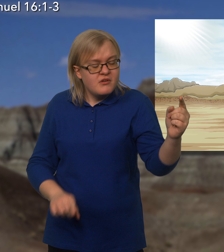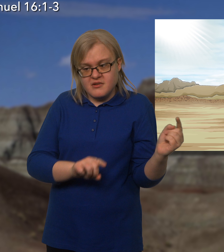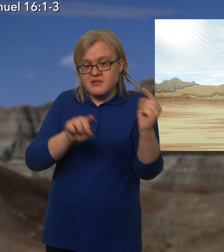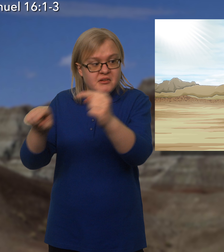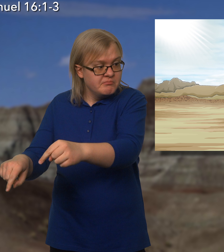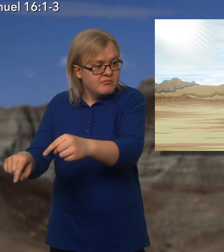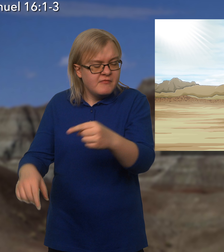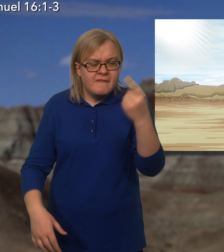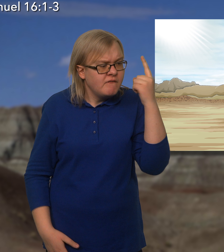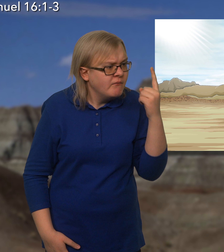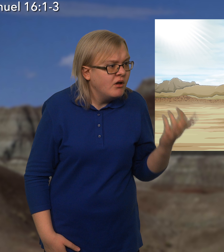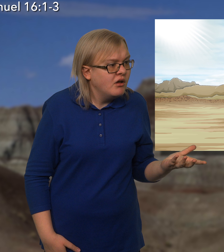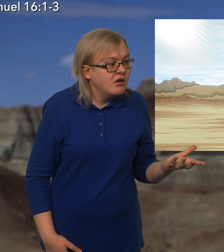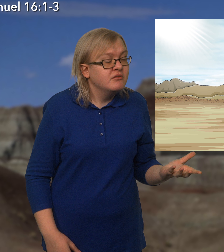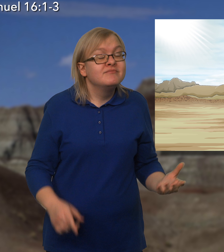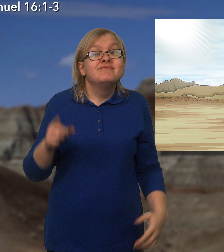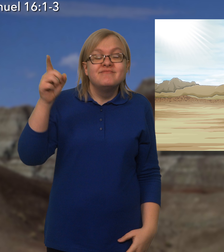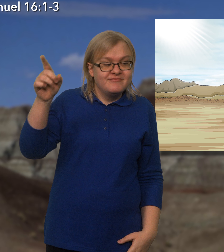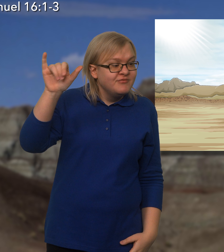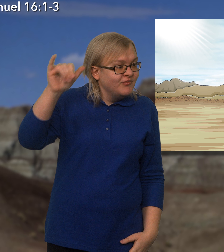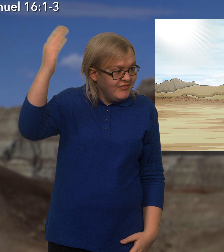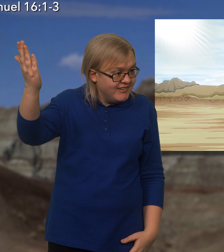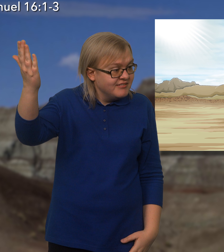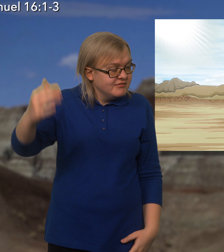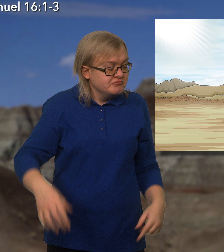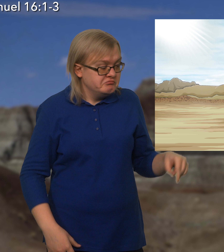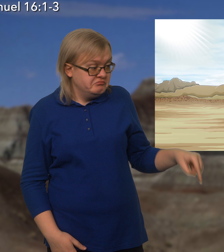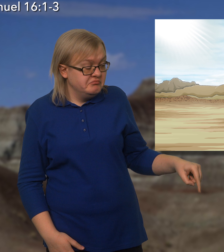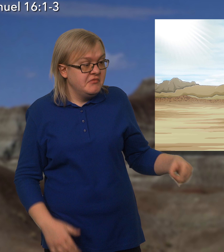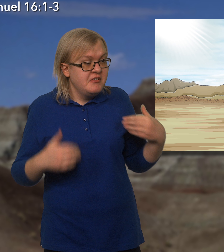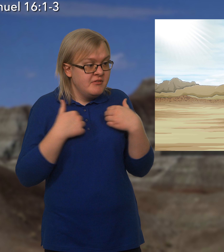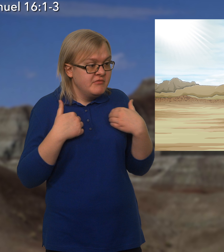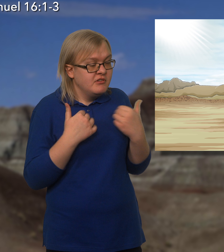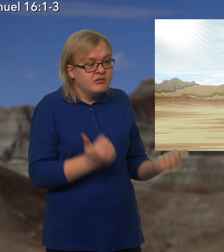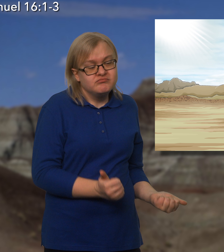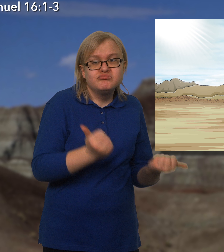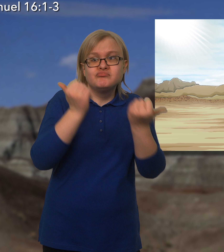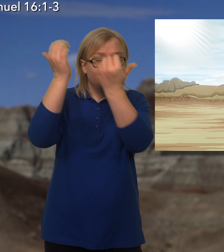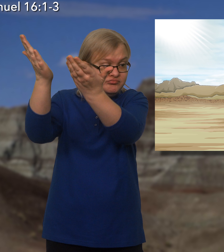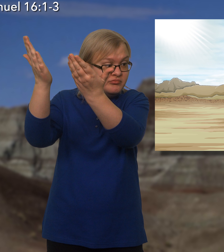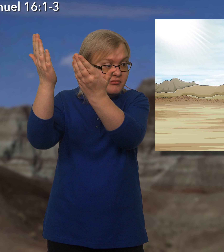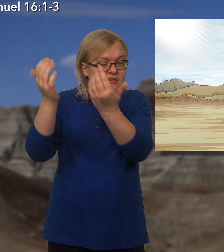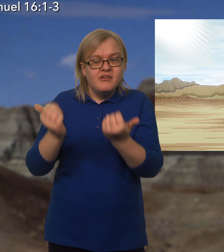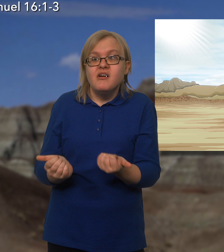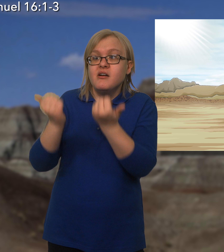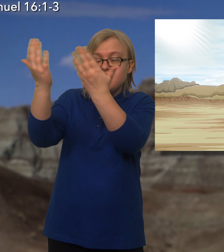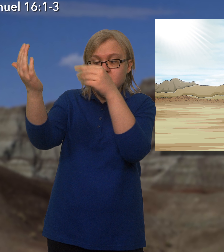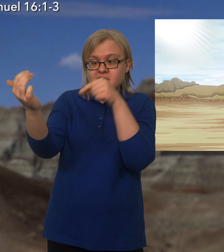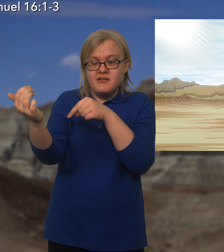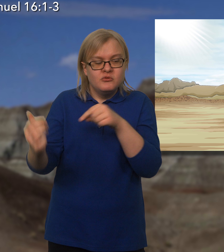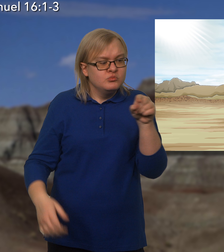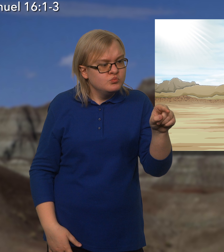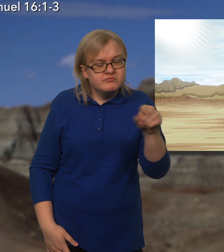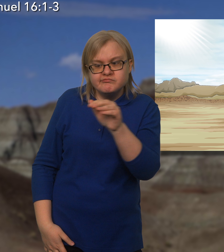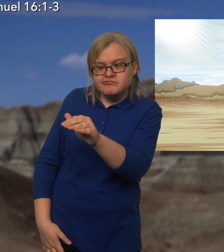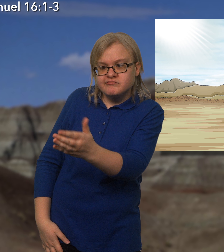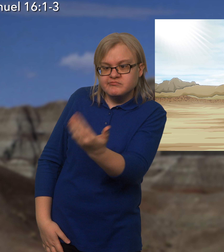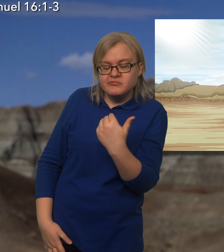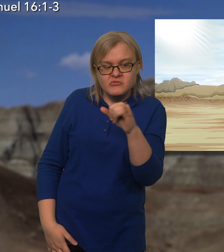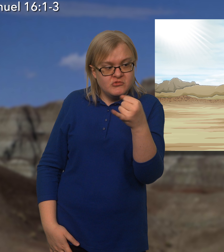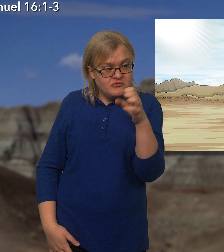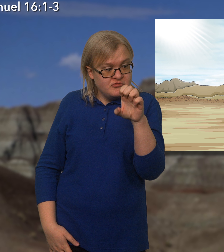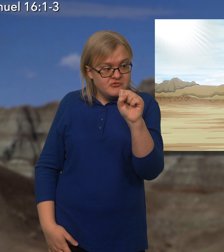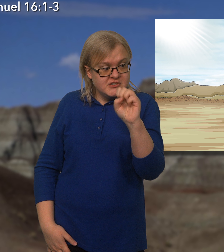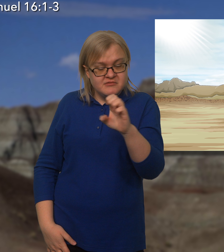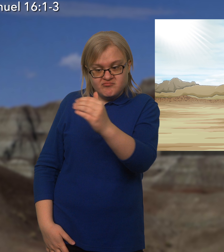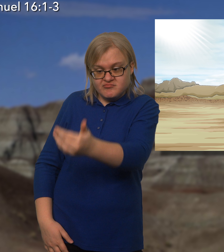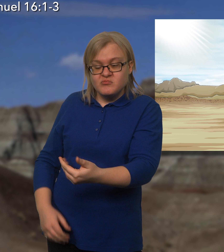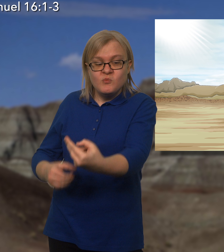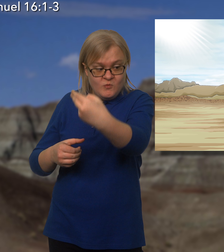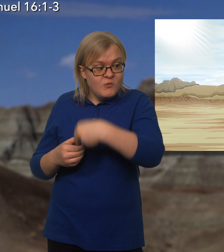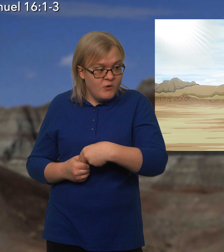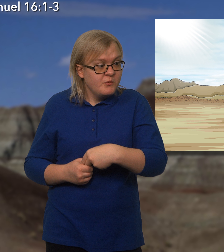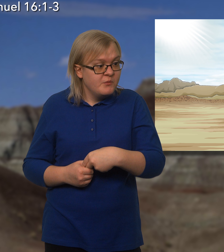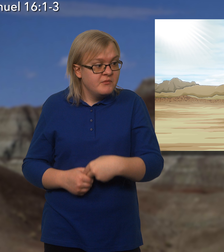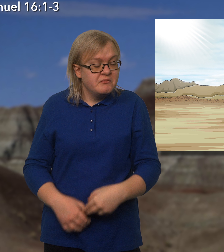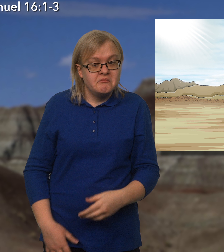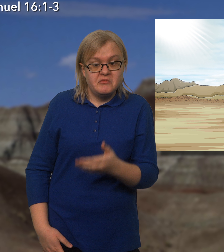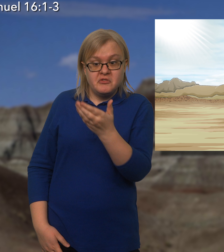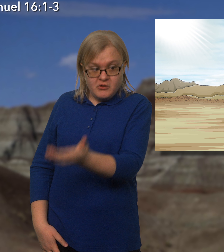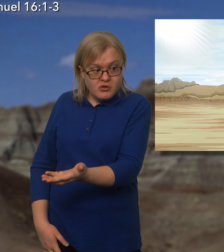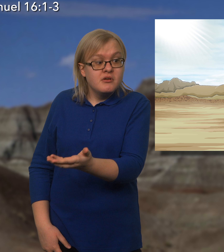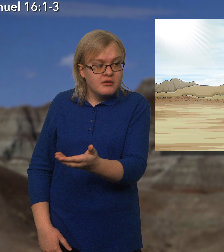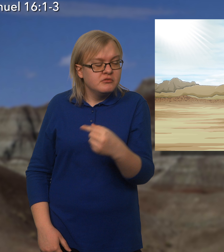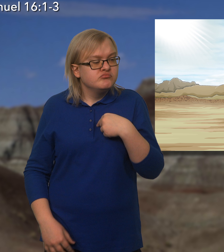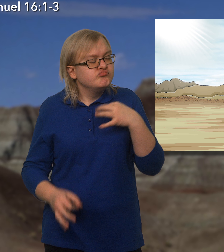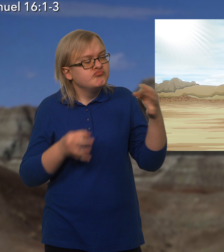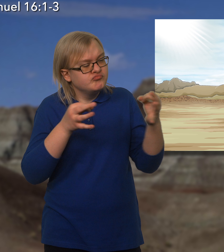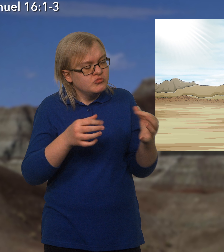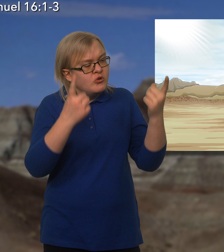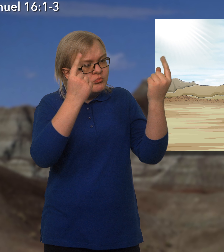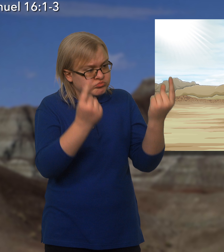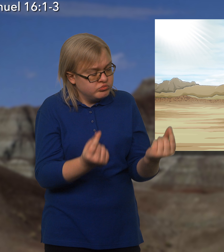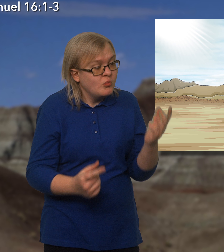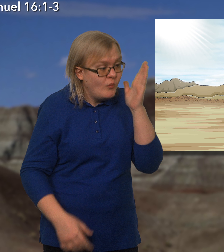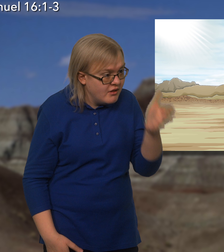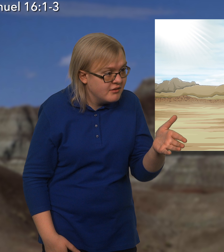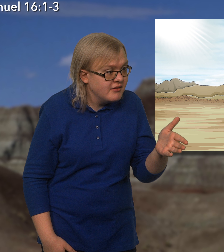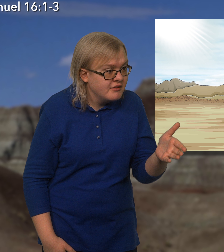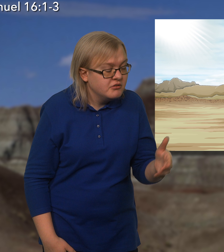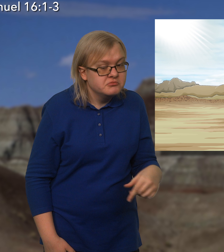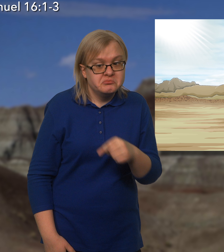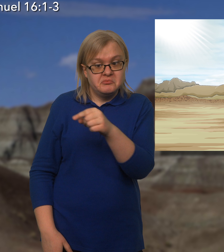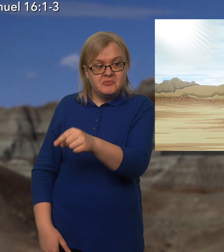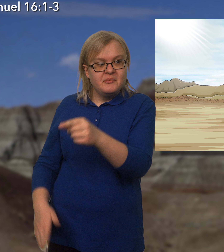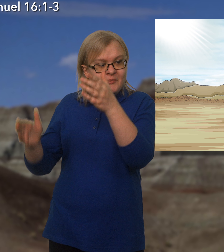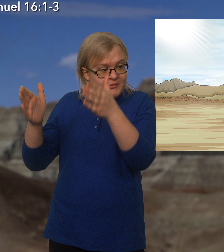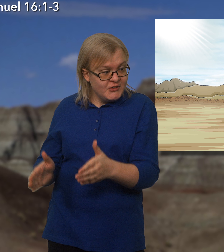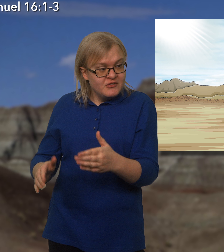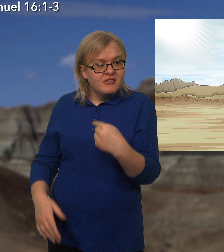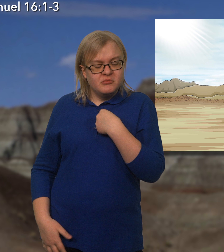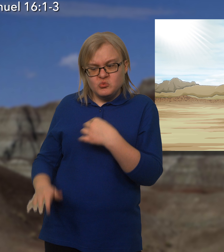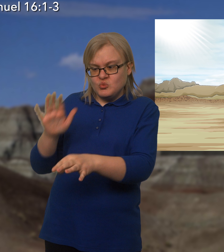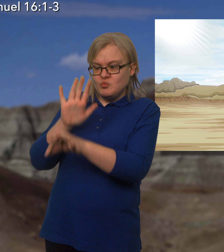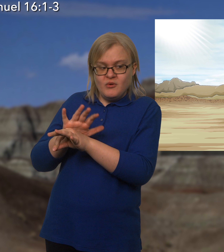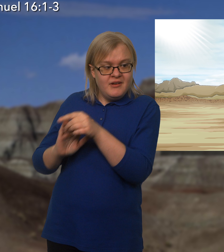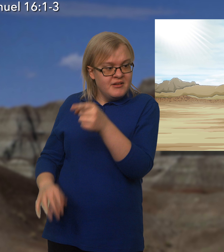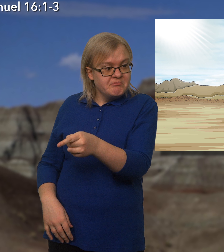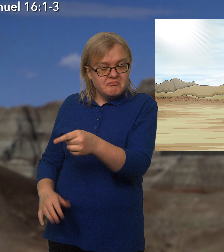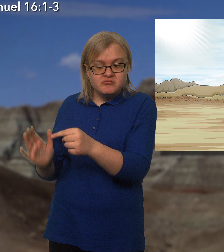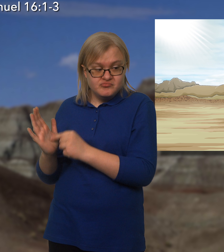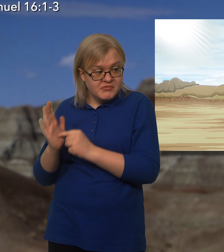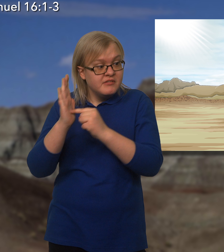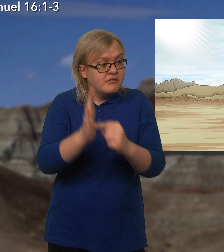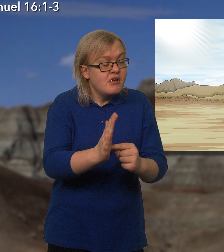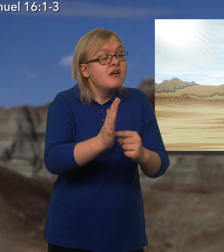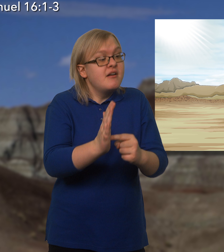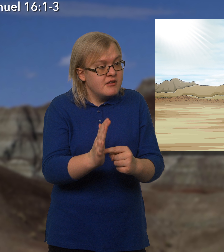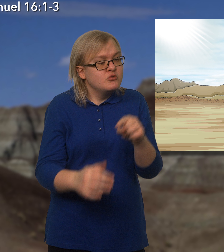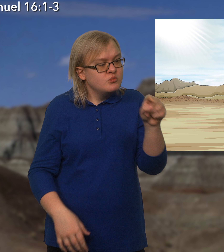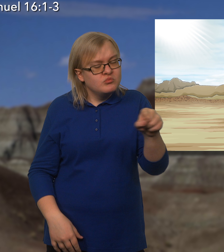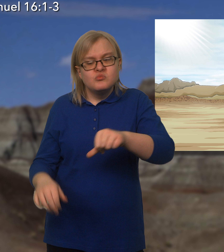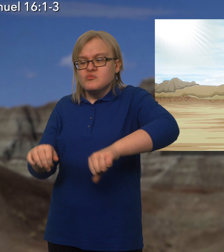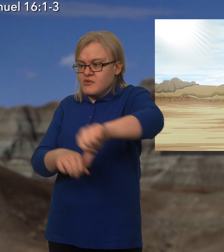Then invite Jesse to the sacrifice, and I will show you what you are to do.